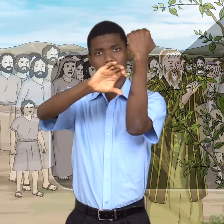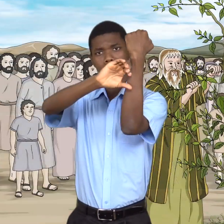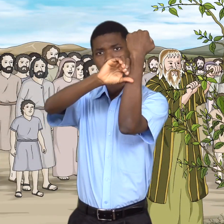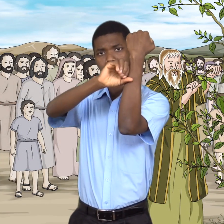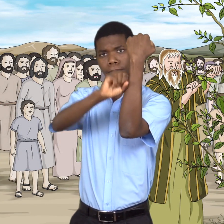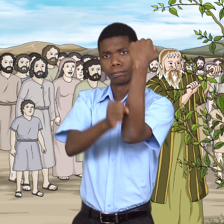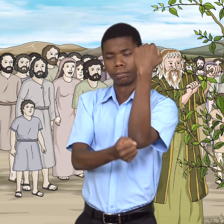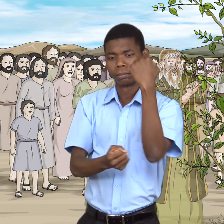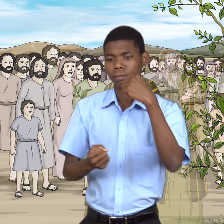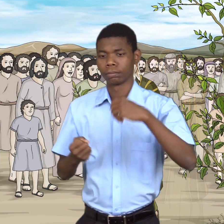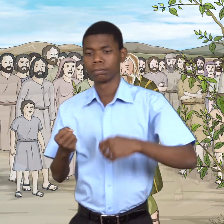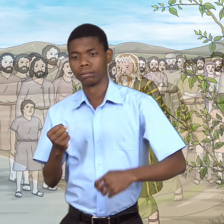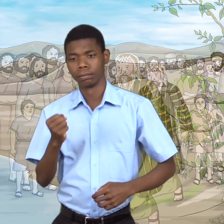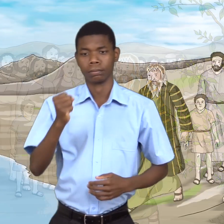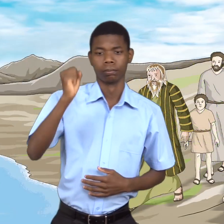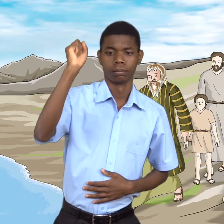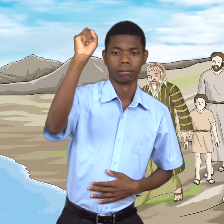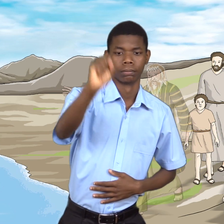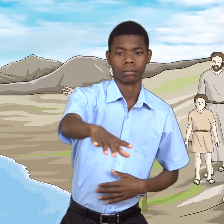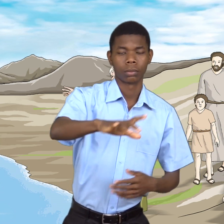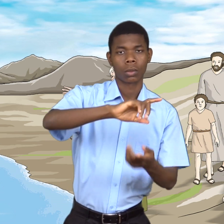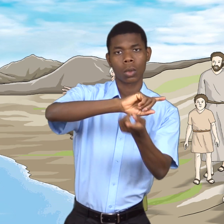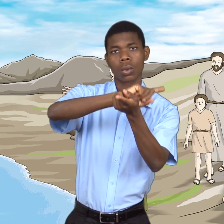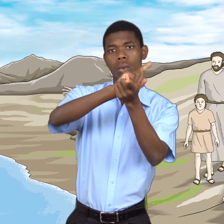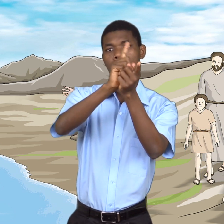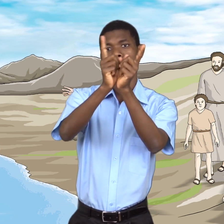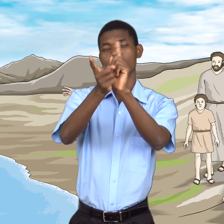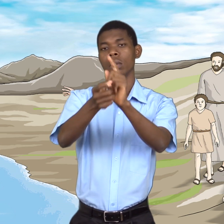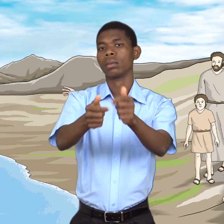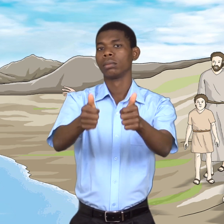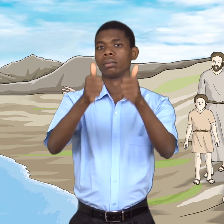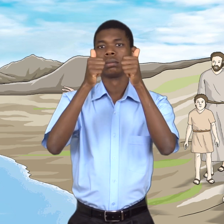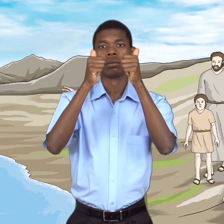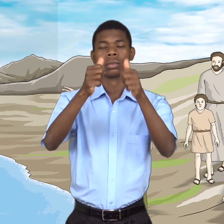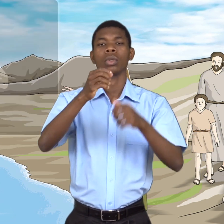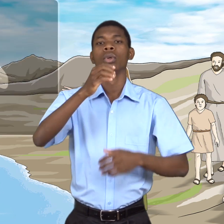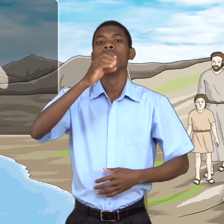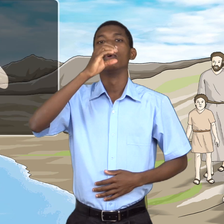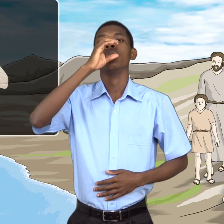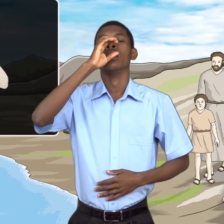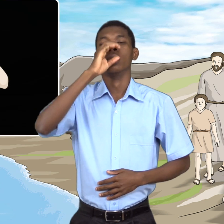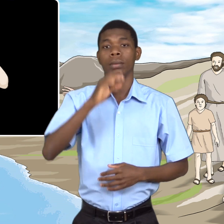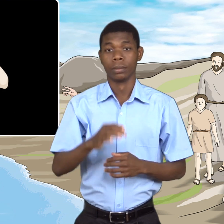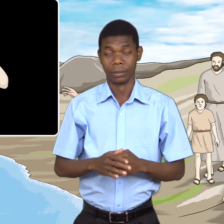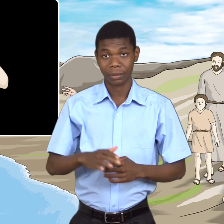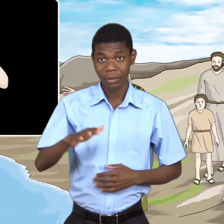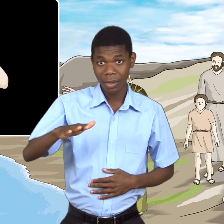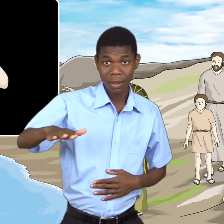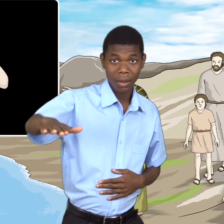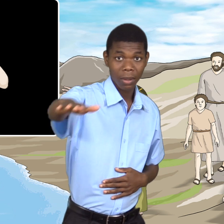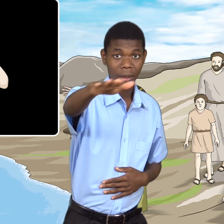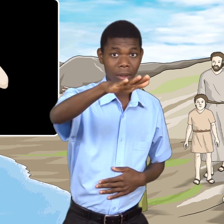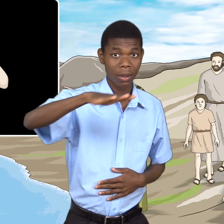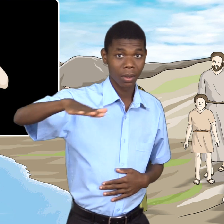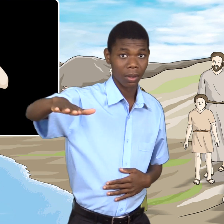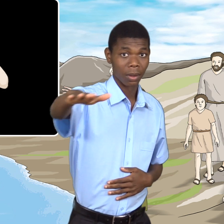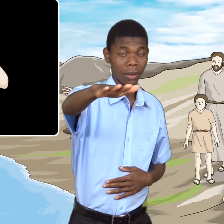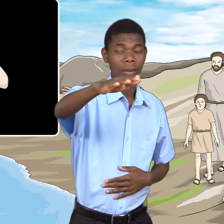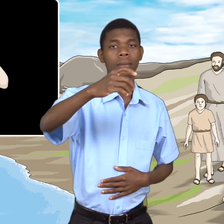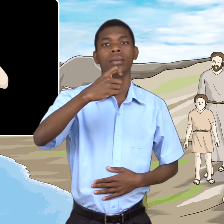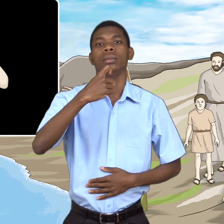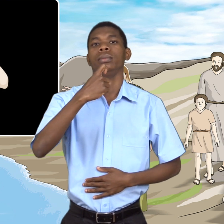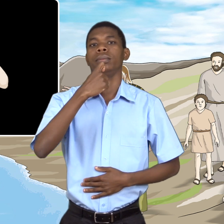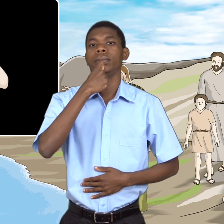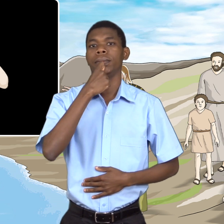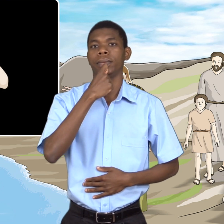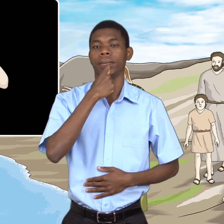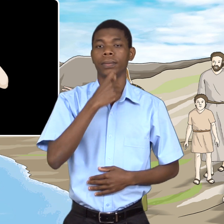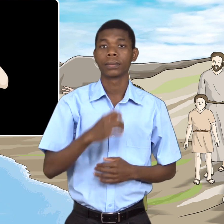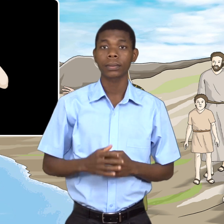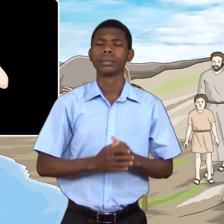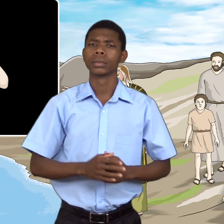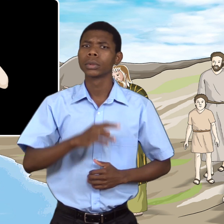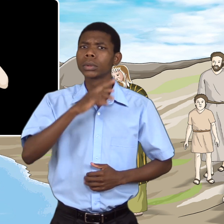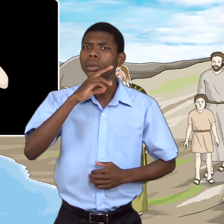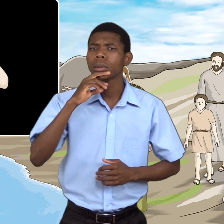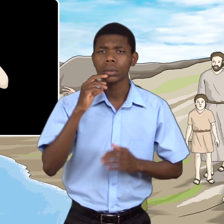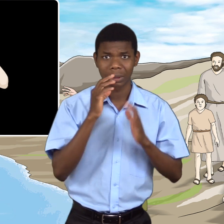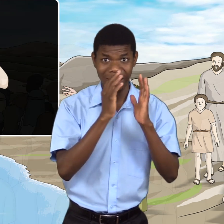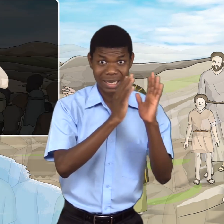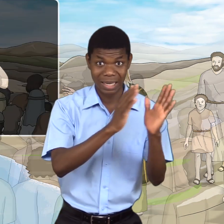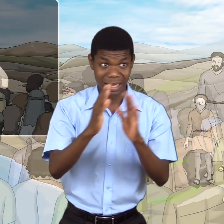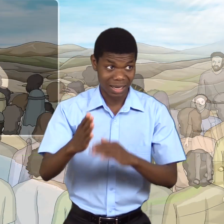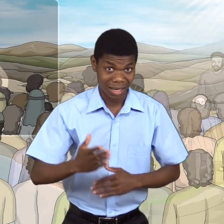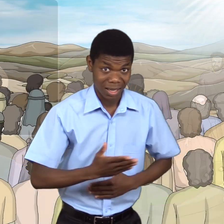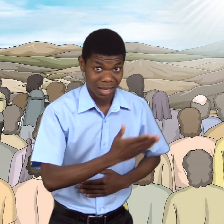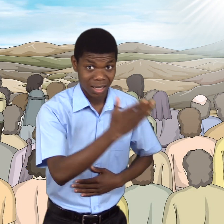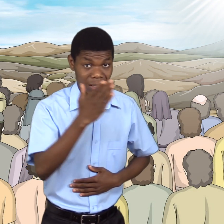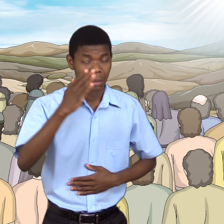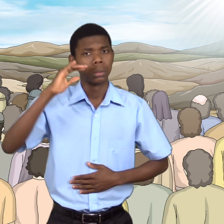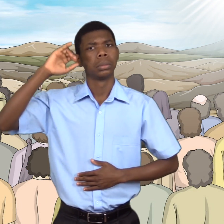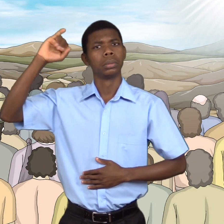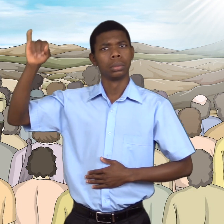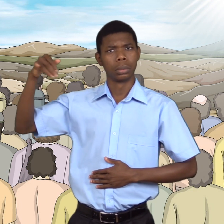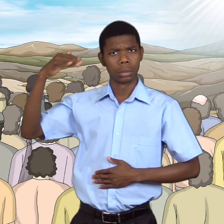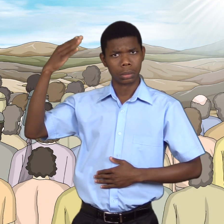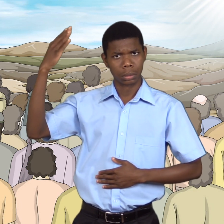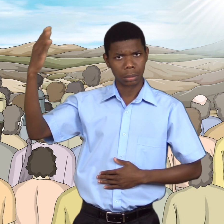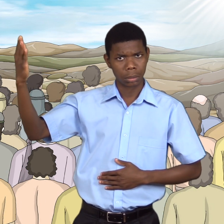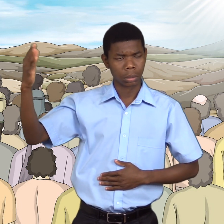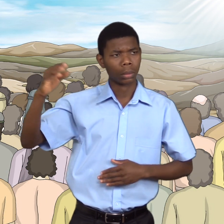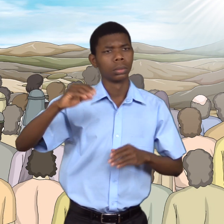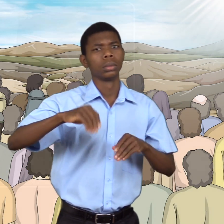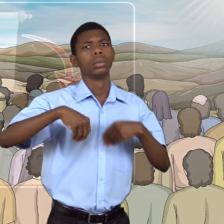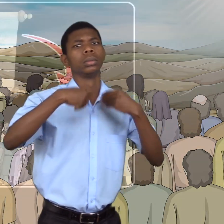And when he cast it into the waters, they were sweetened.